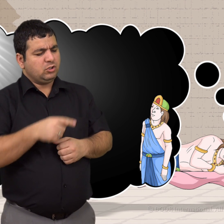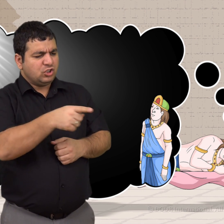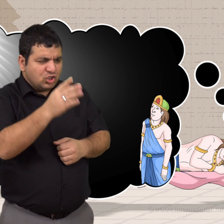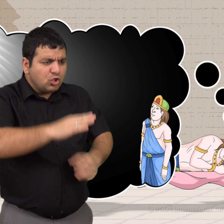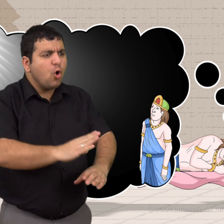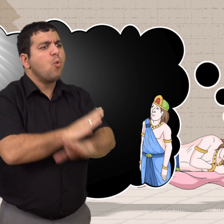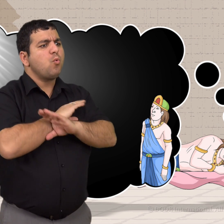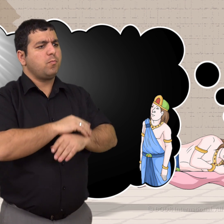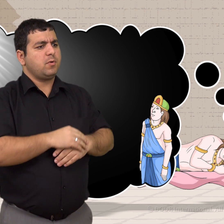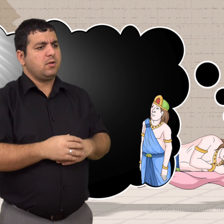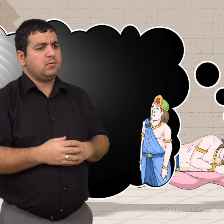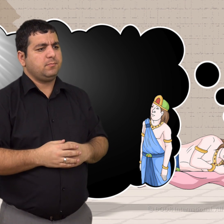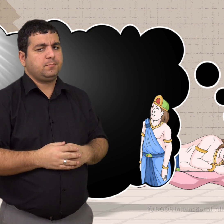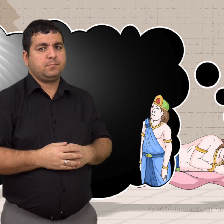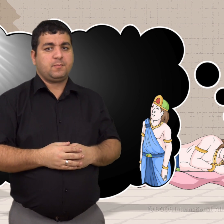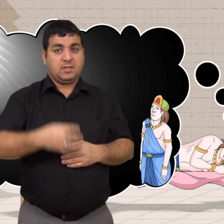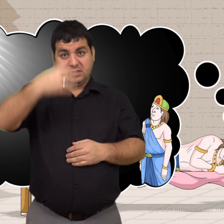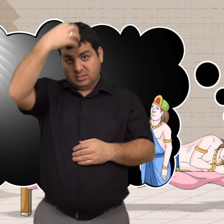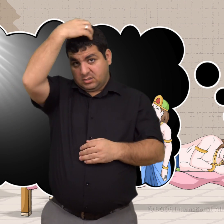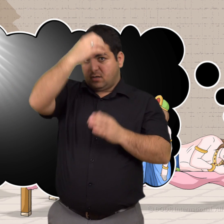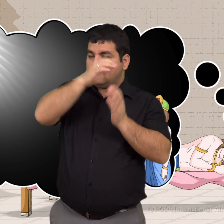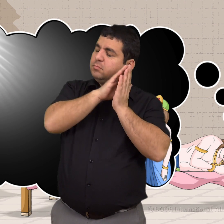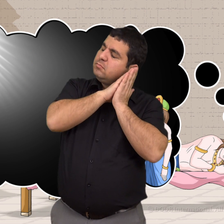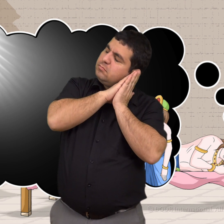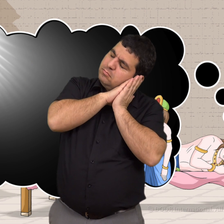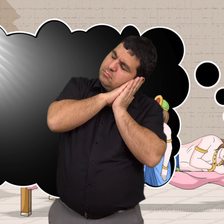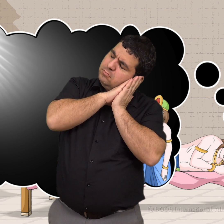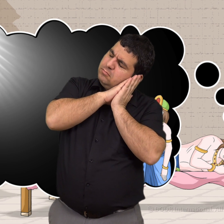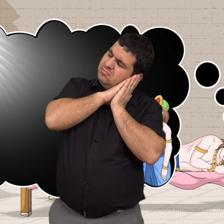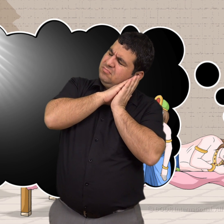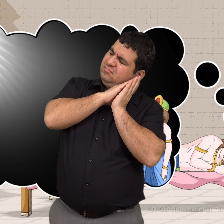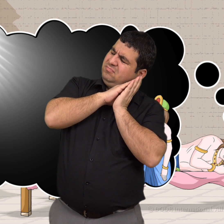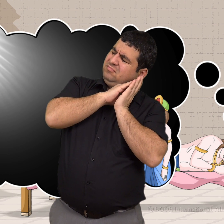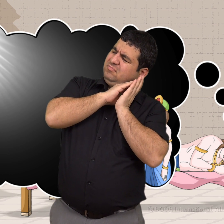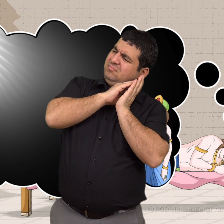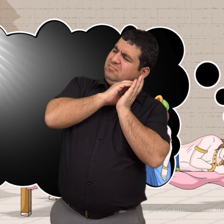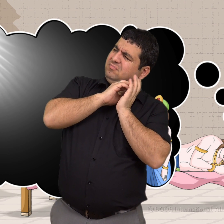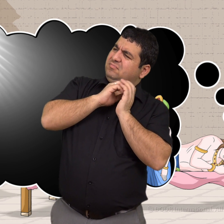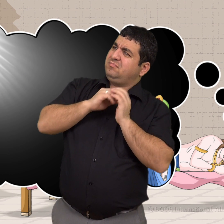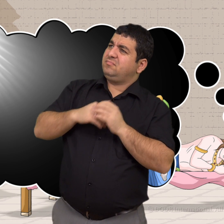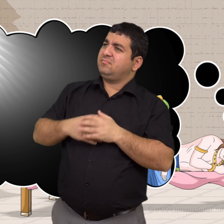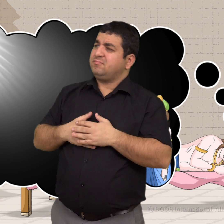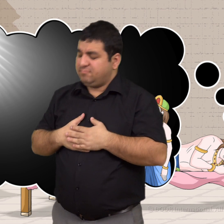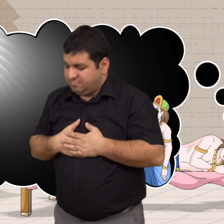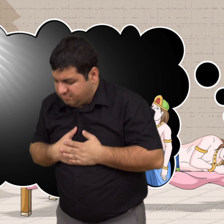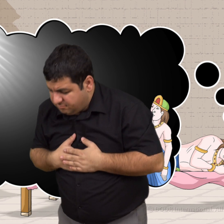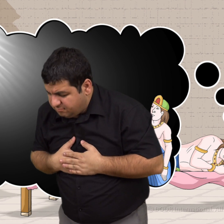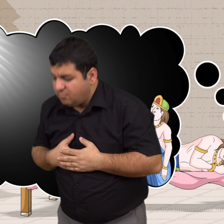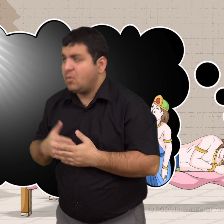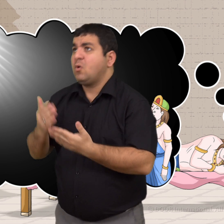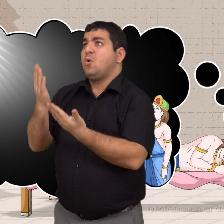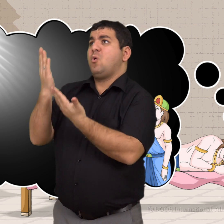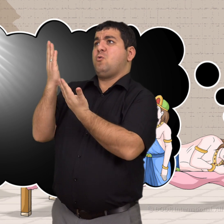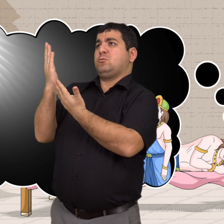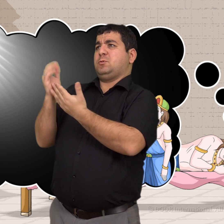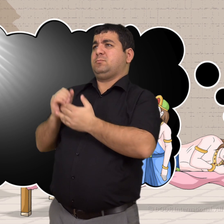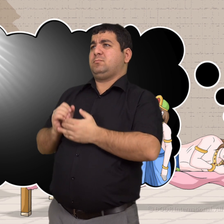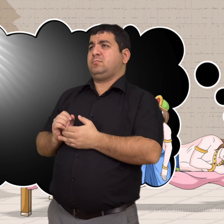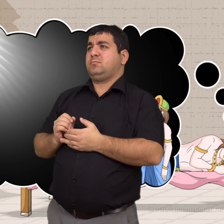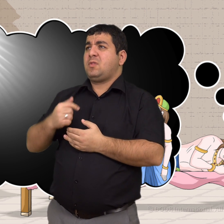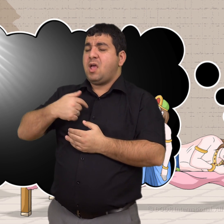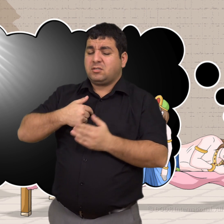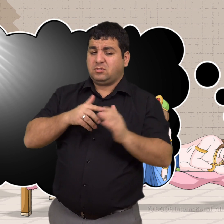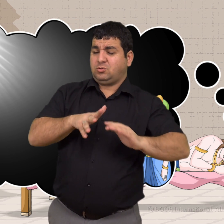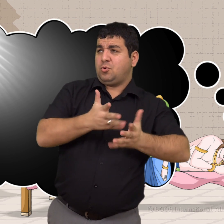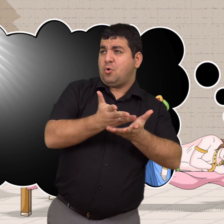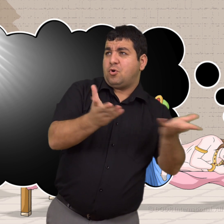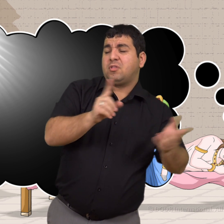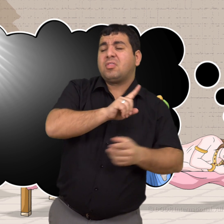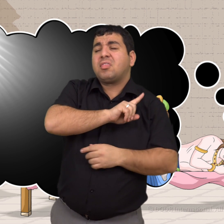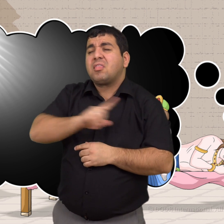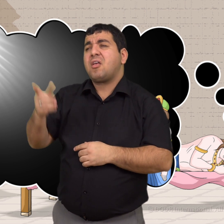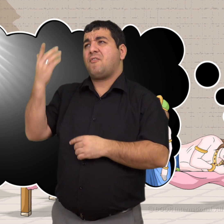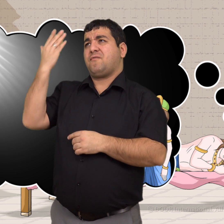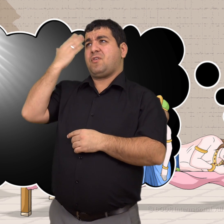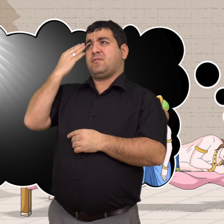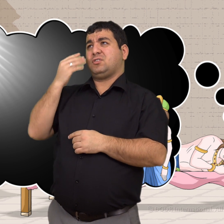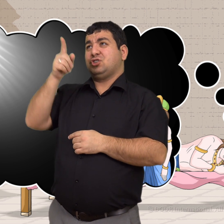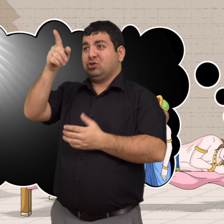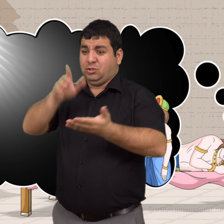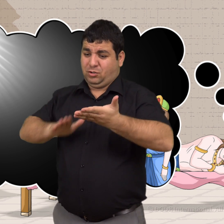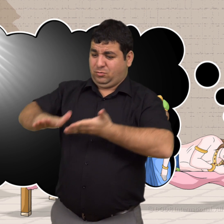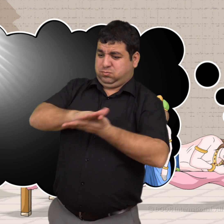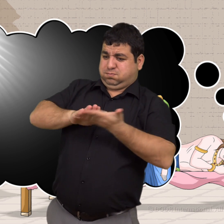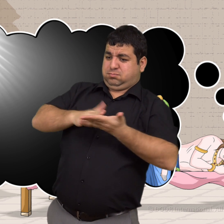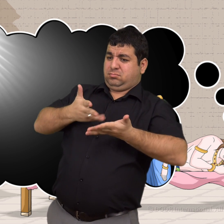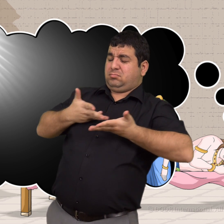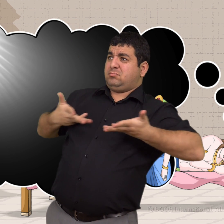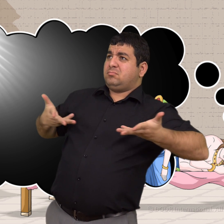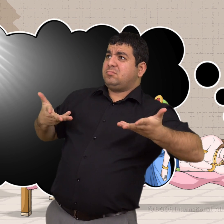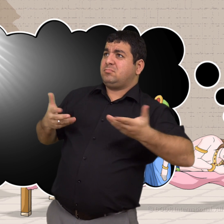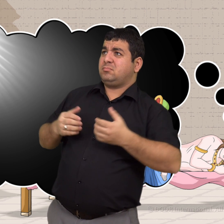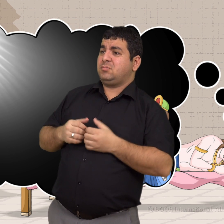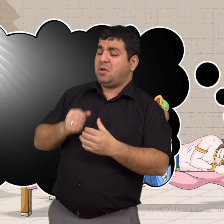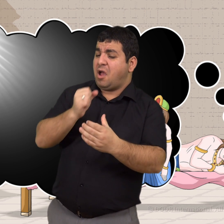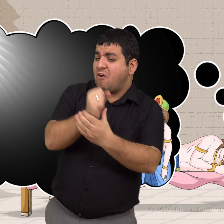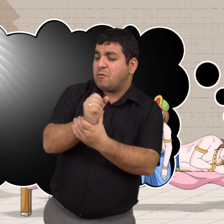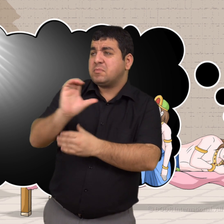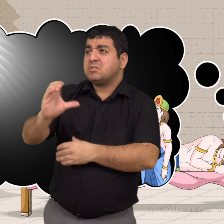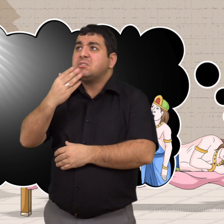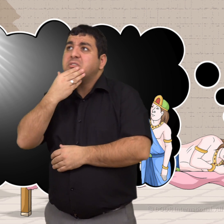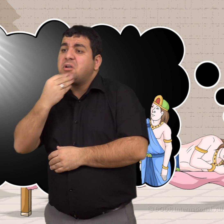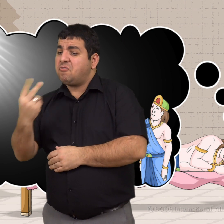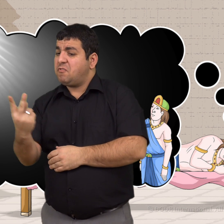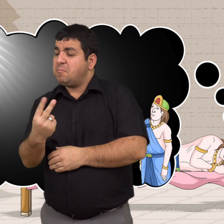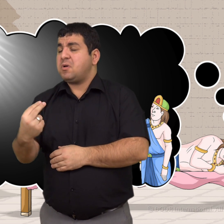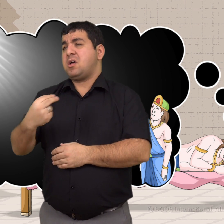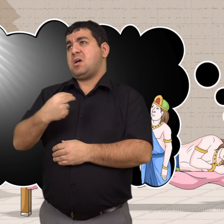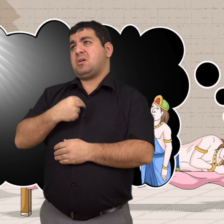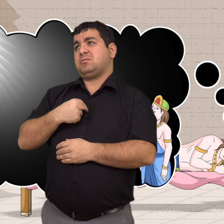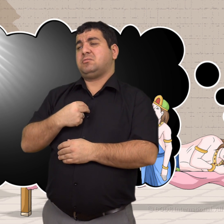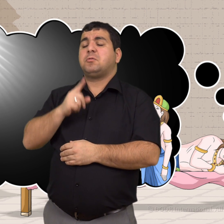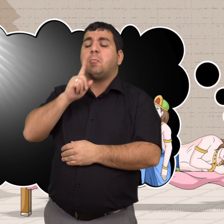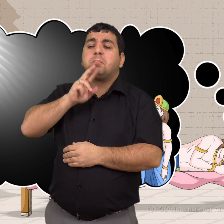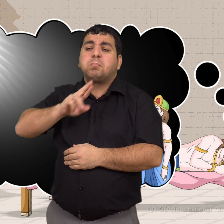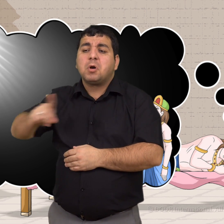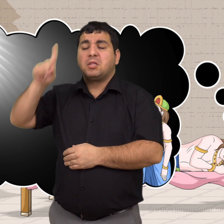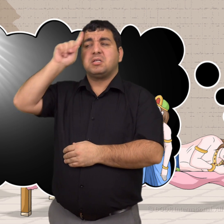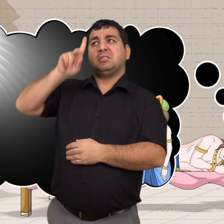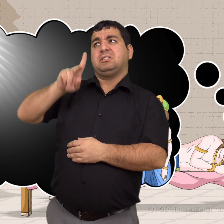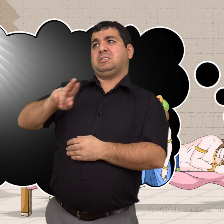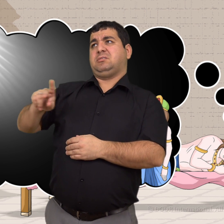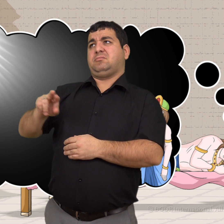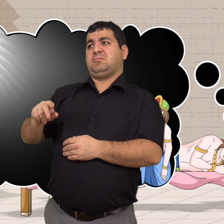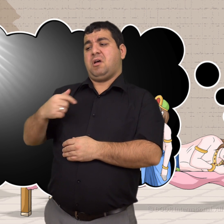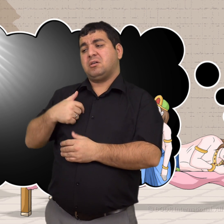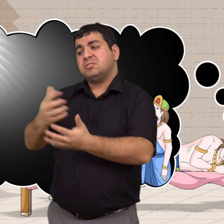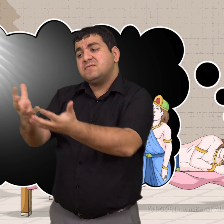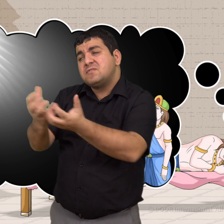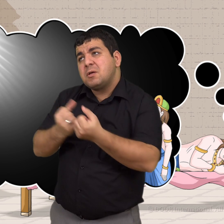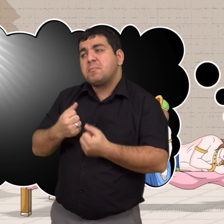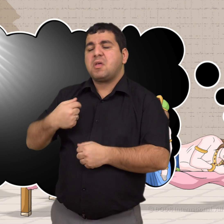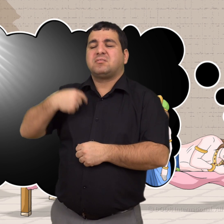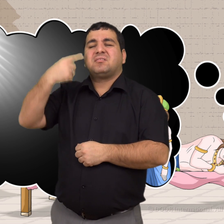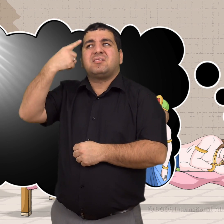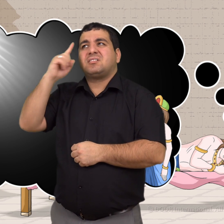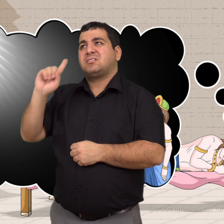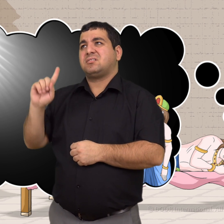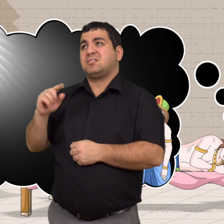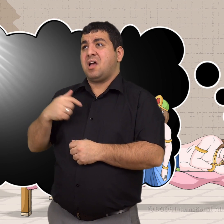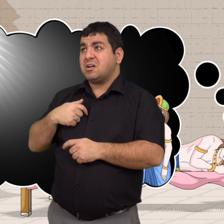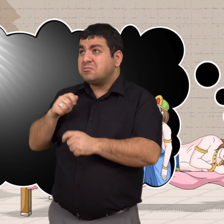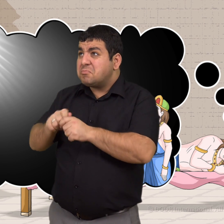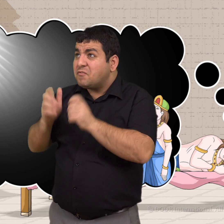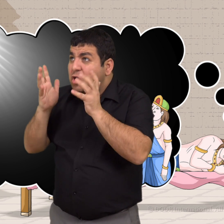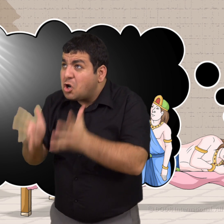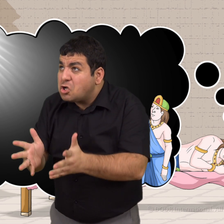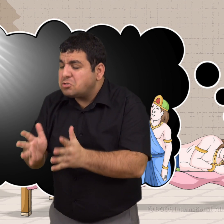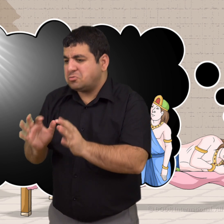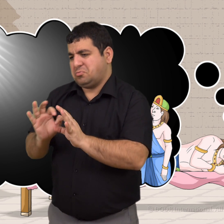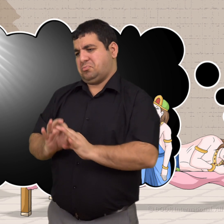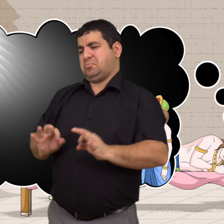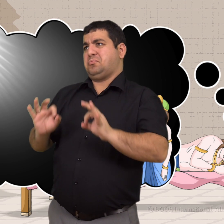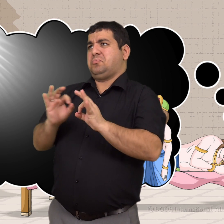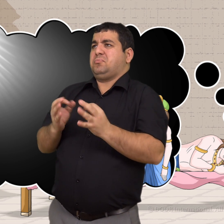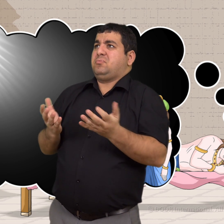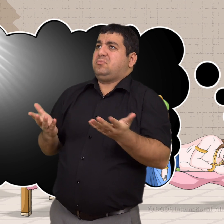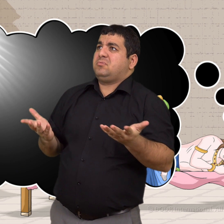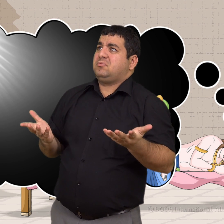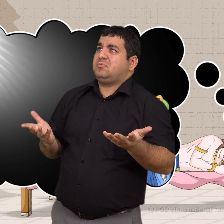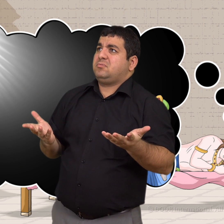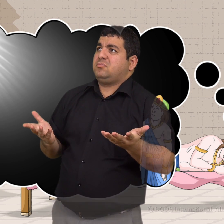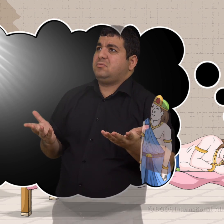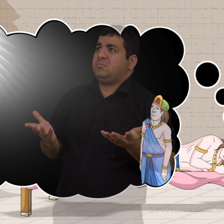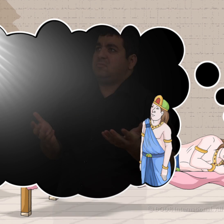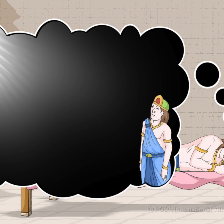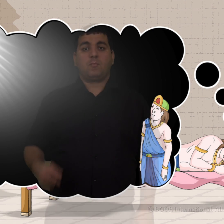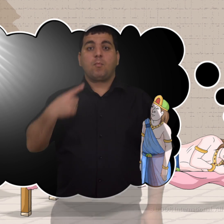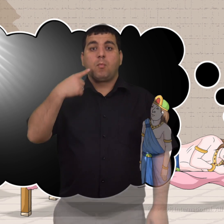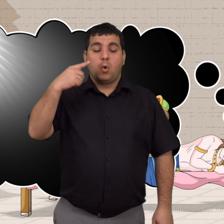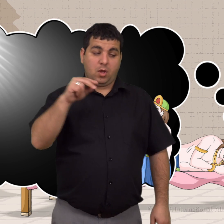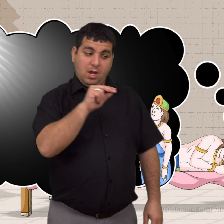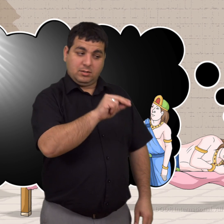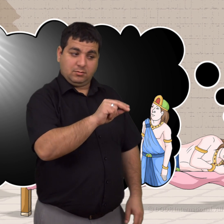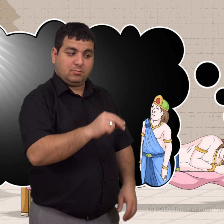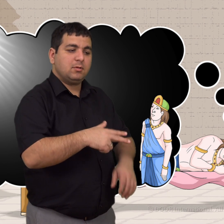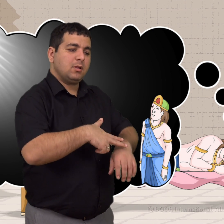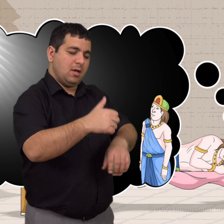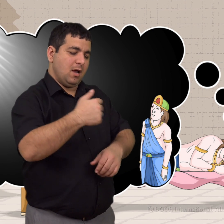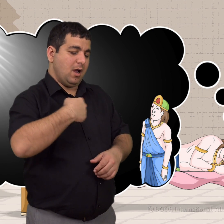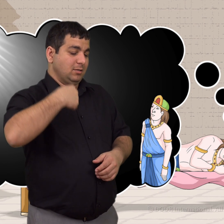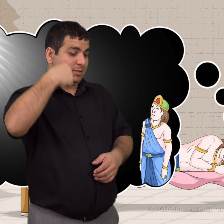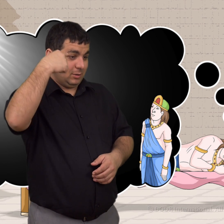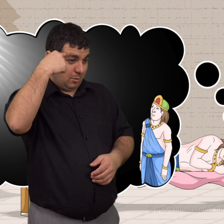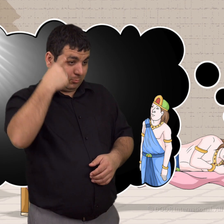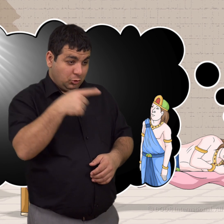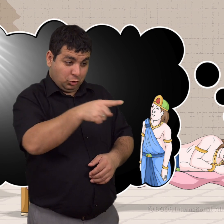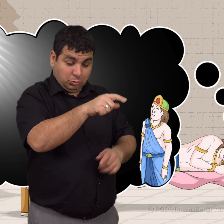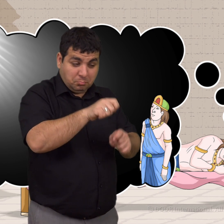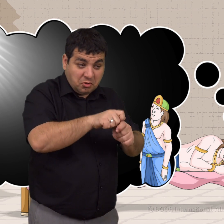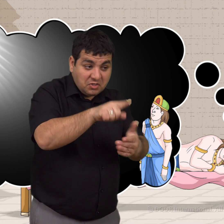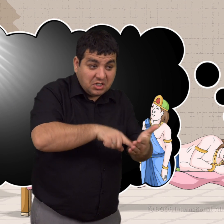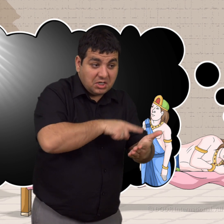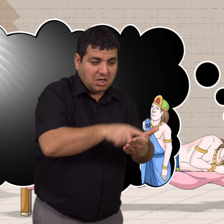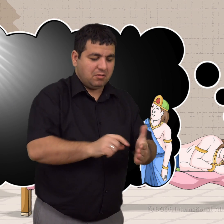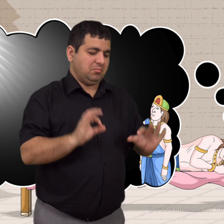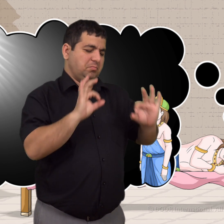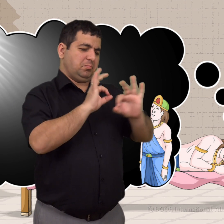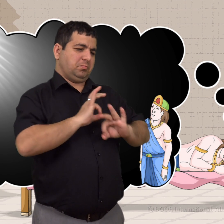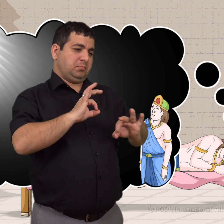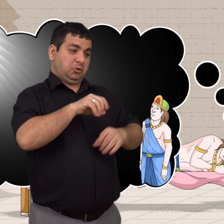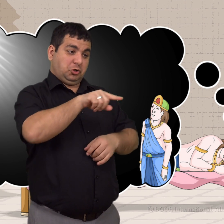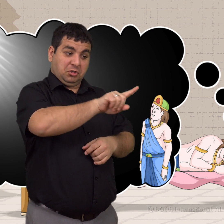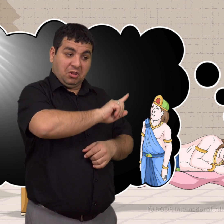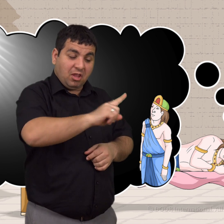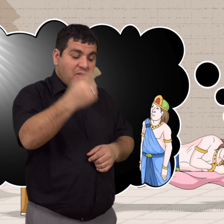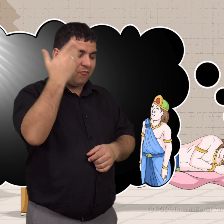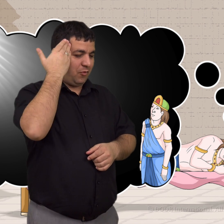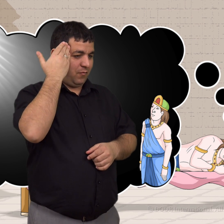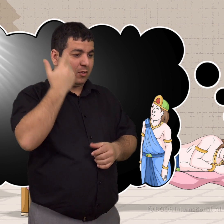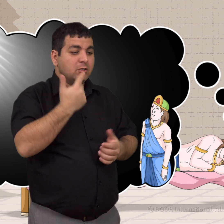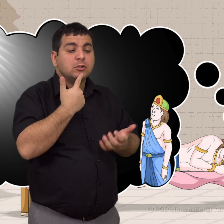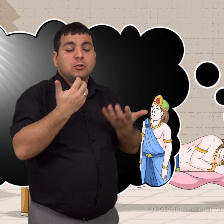Now Abimelech had not gone near her, so he replied, “Lord, would You destroy a nation even though it is innocent? Didn’t Abraham tell me, ‘She is my sister’? And she herself said, ‘He is my brother.’